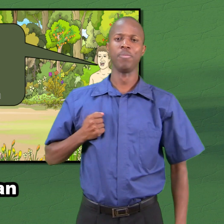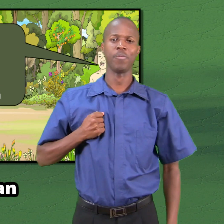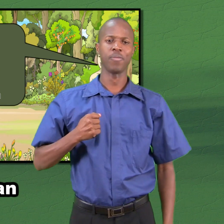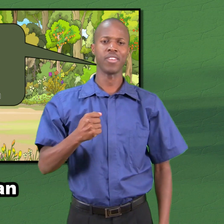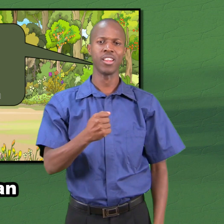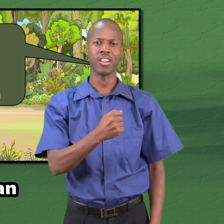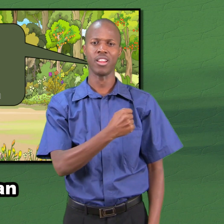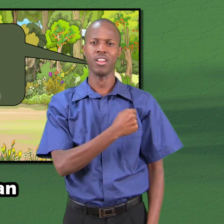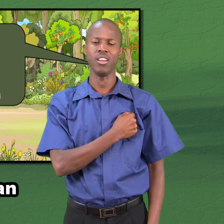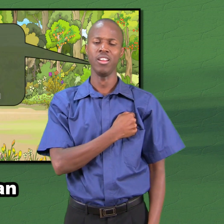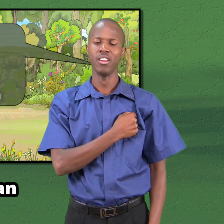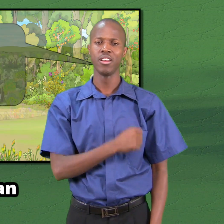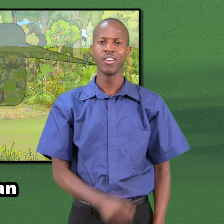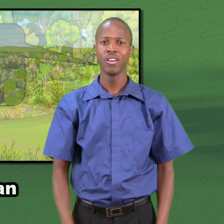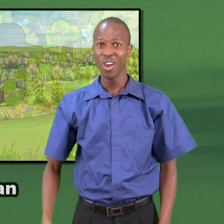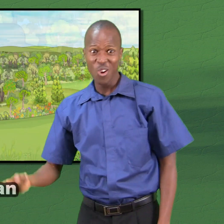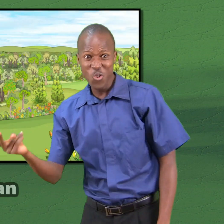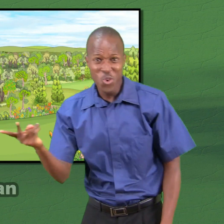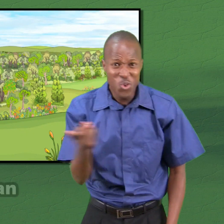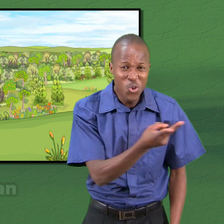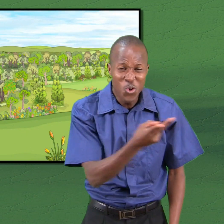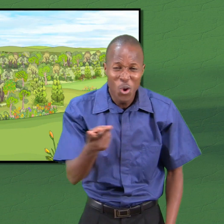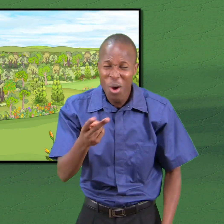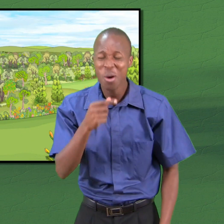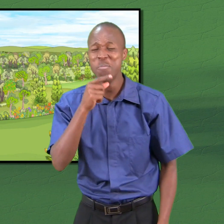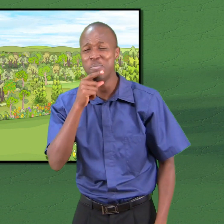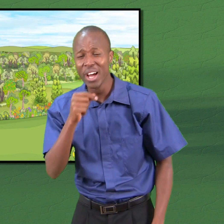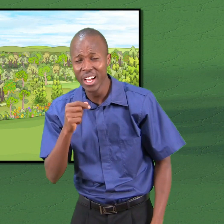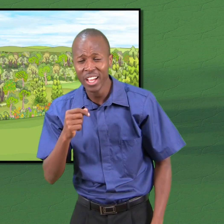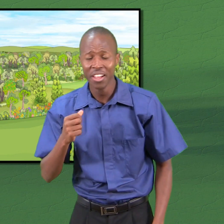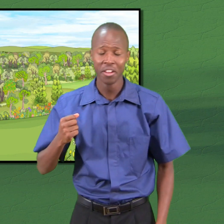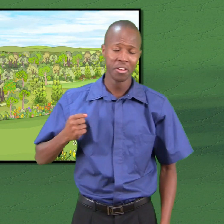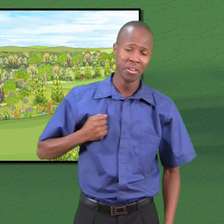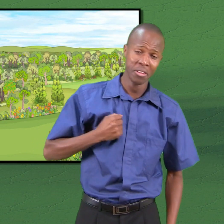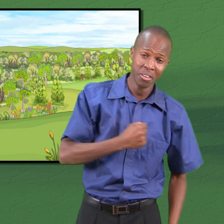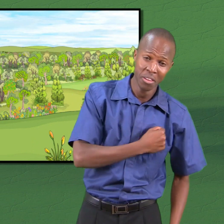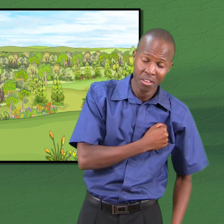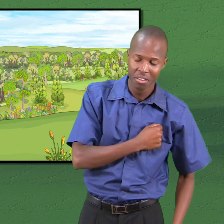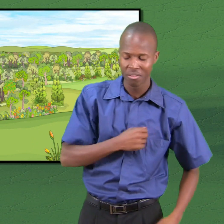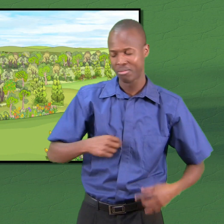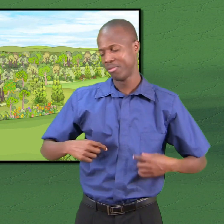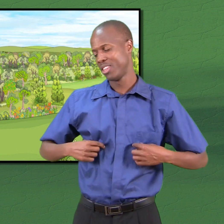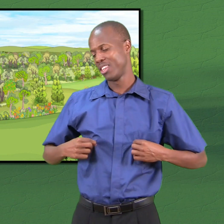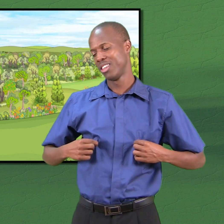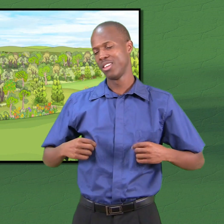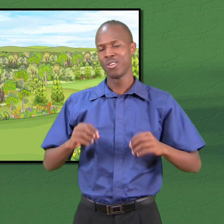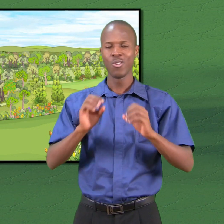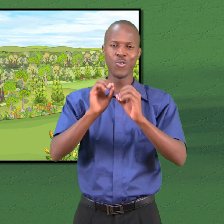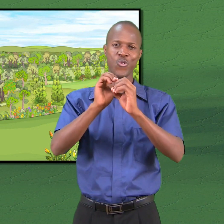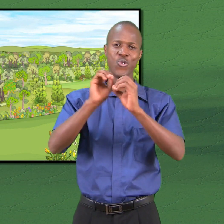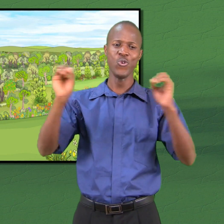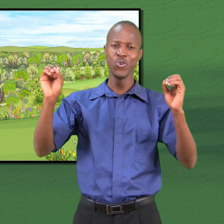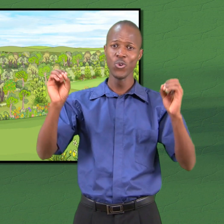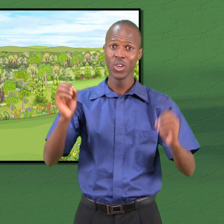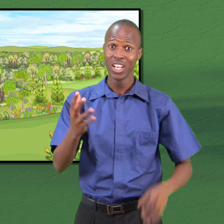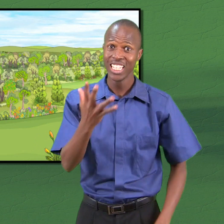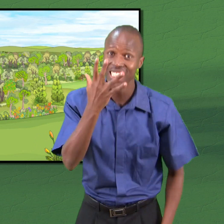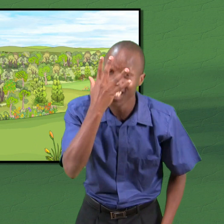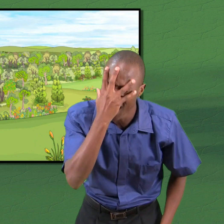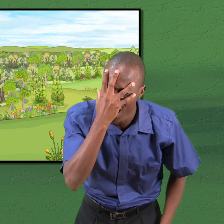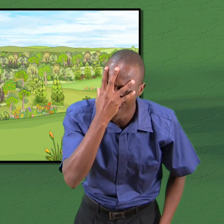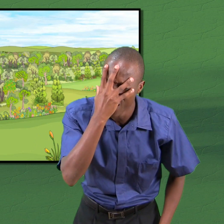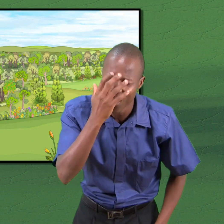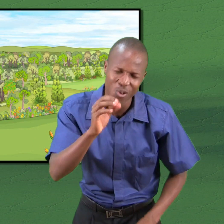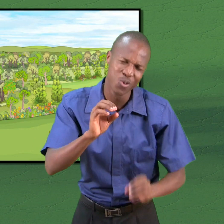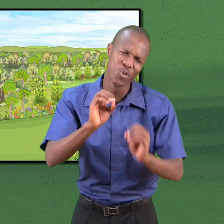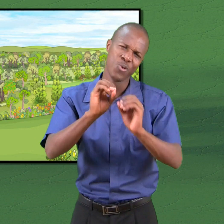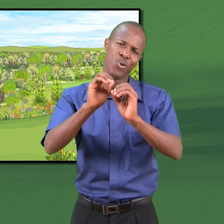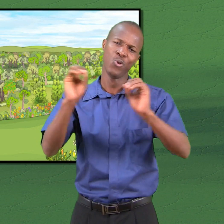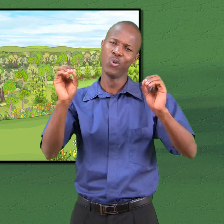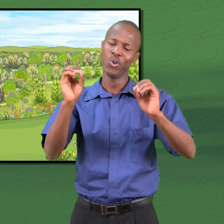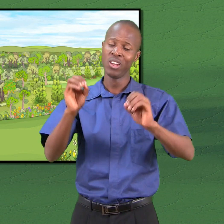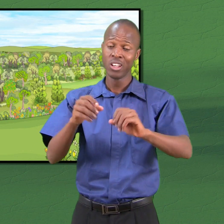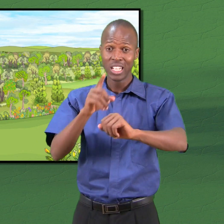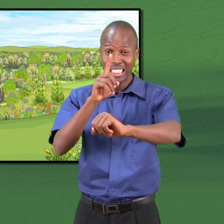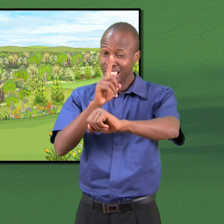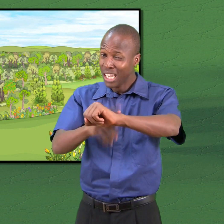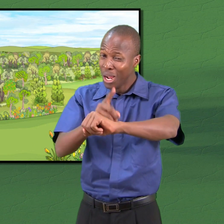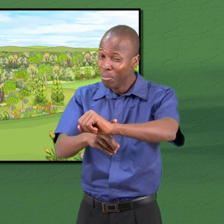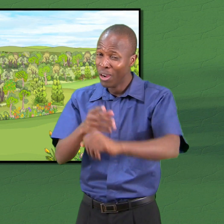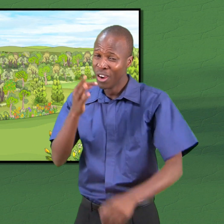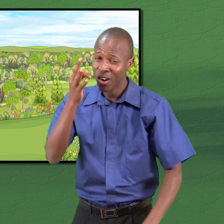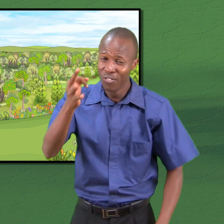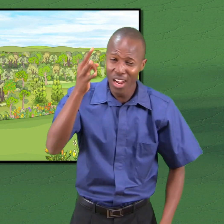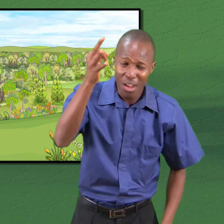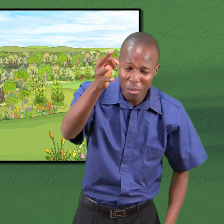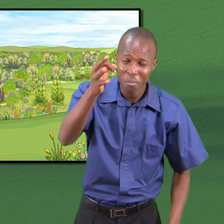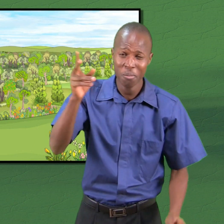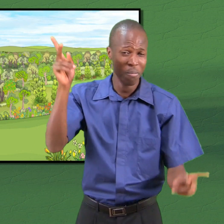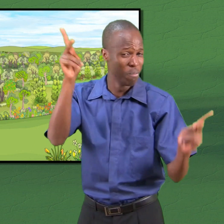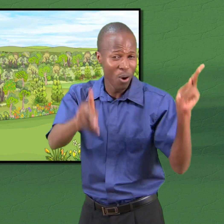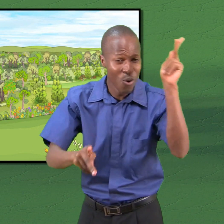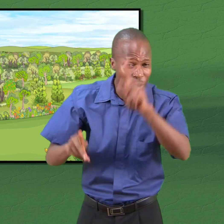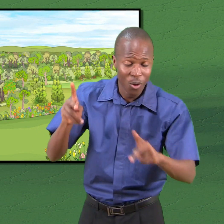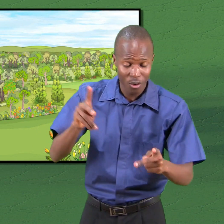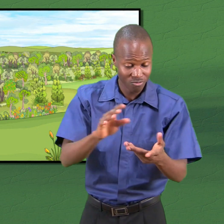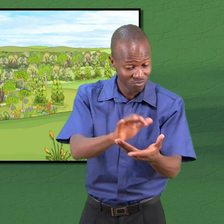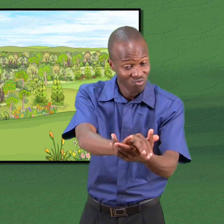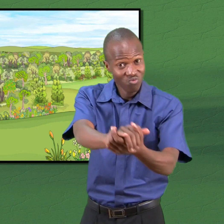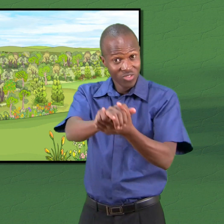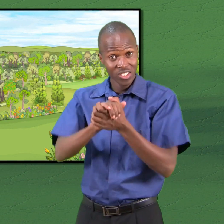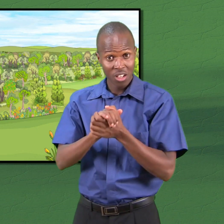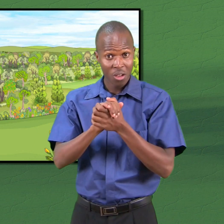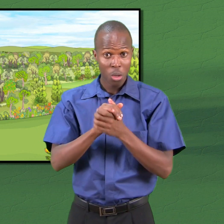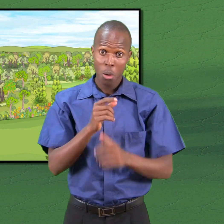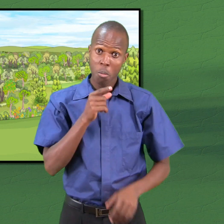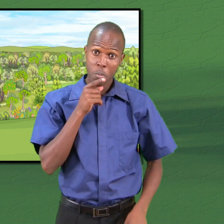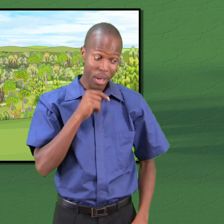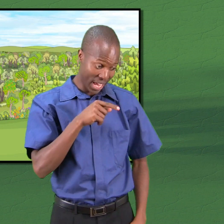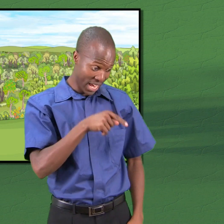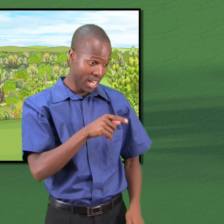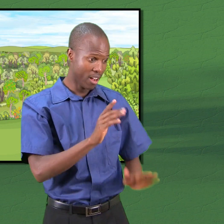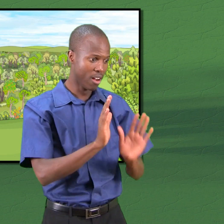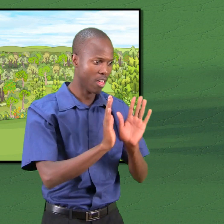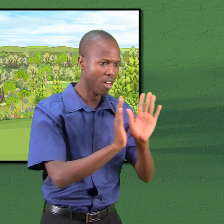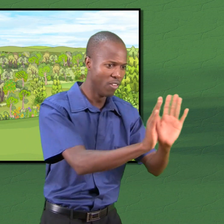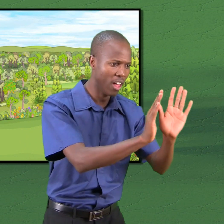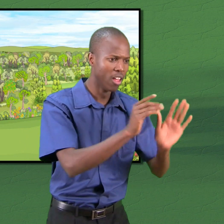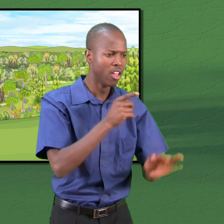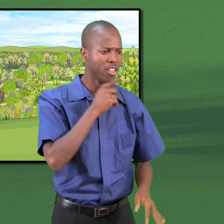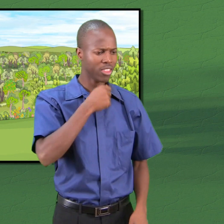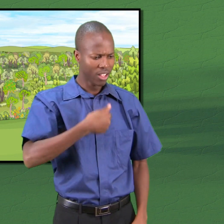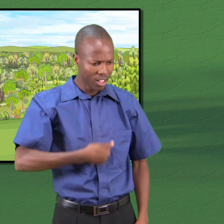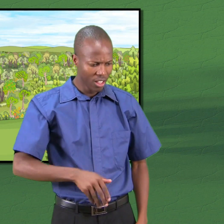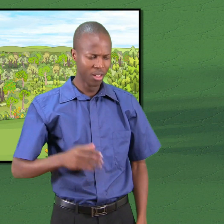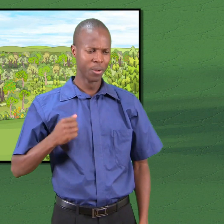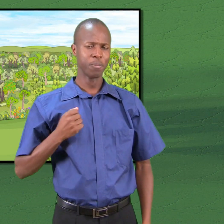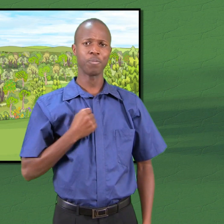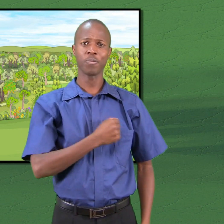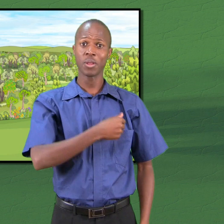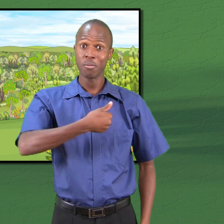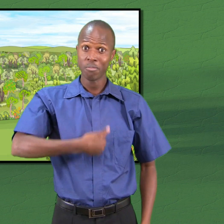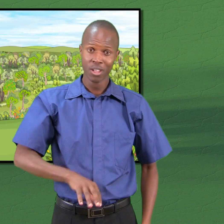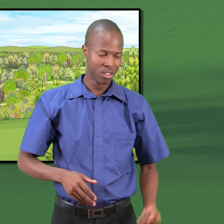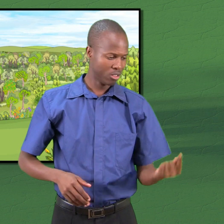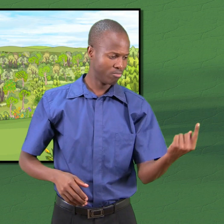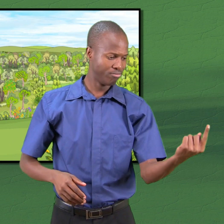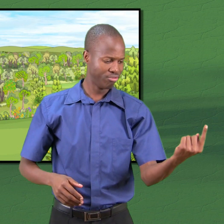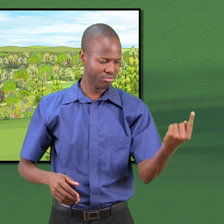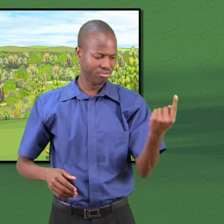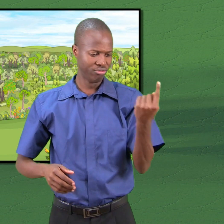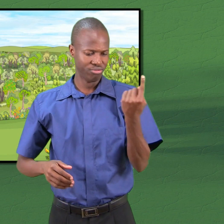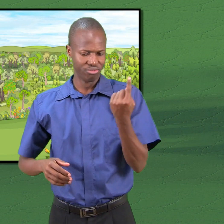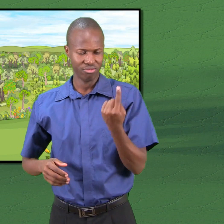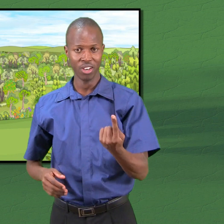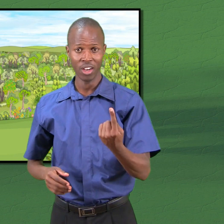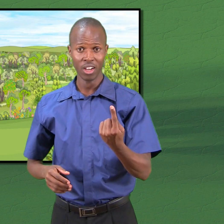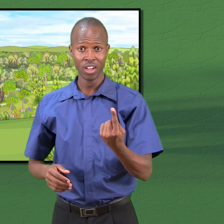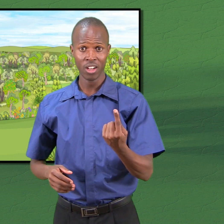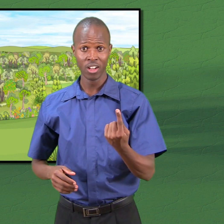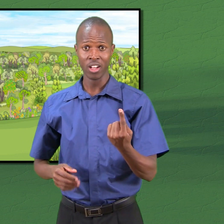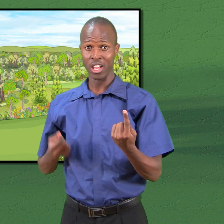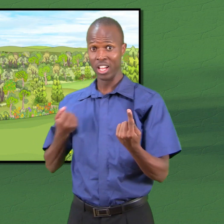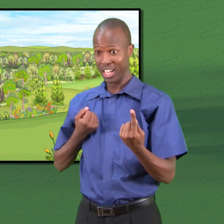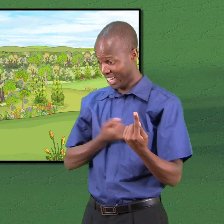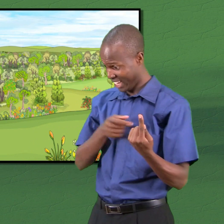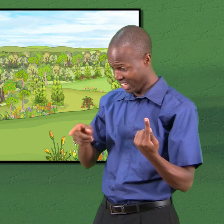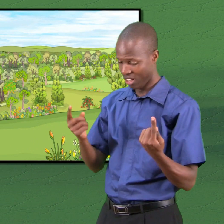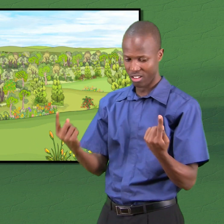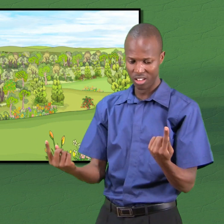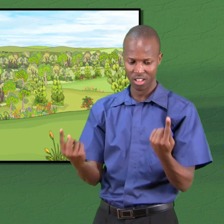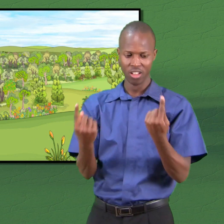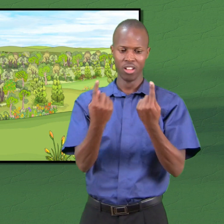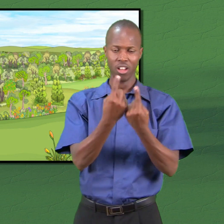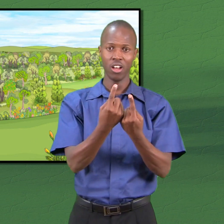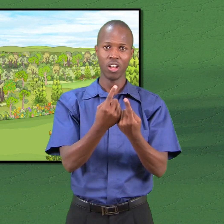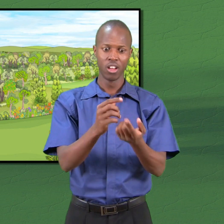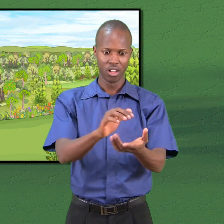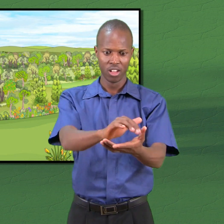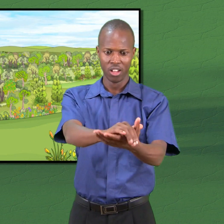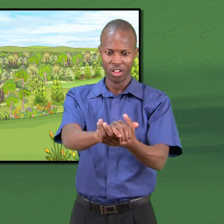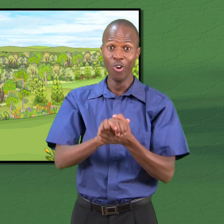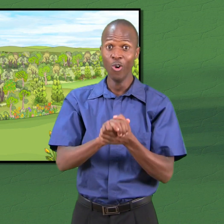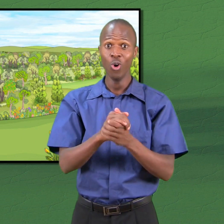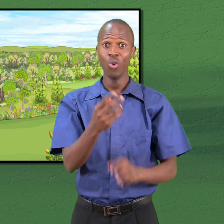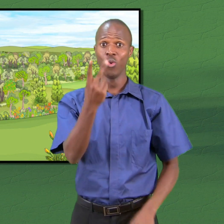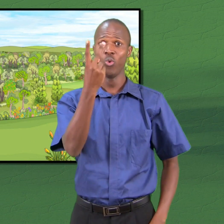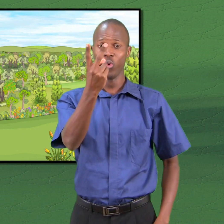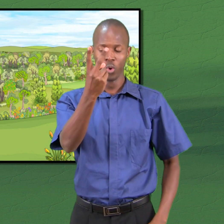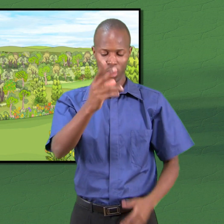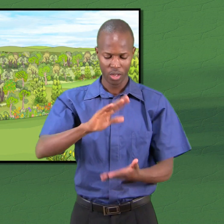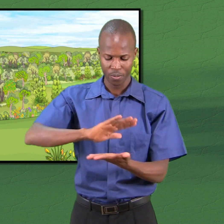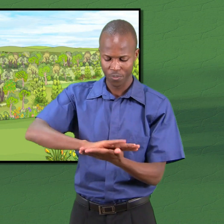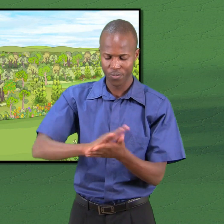For this reason a man will leave his father and mother and be united to his wife, and they will become one flesh.